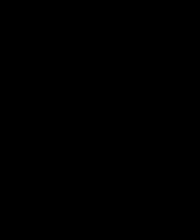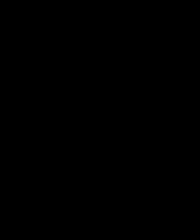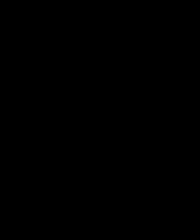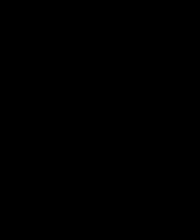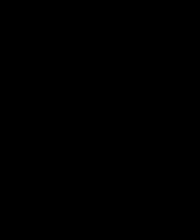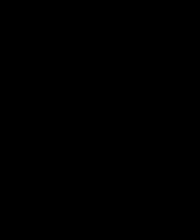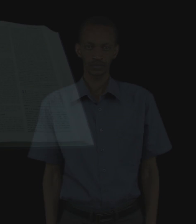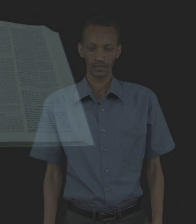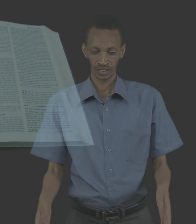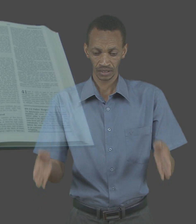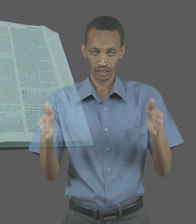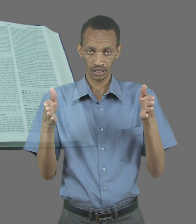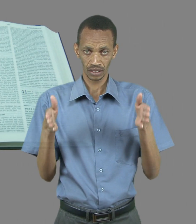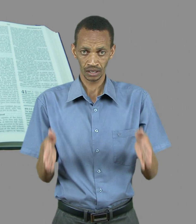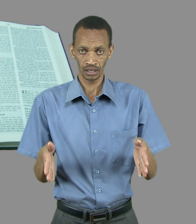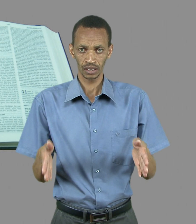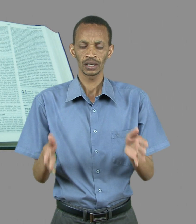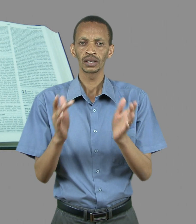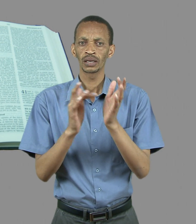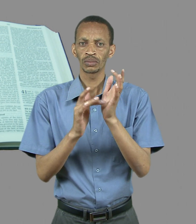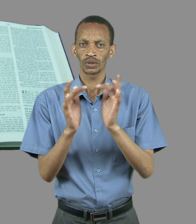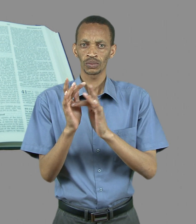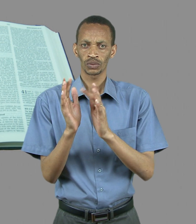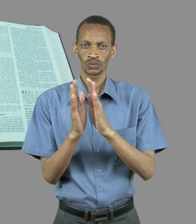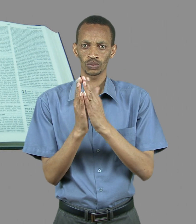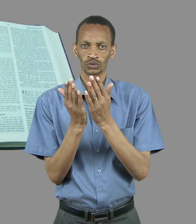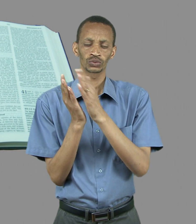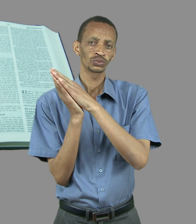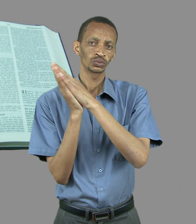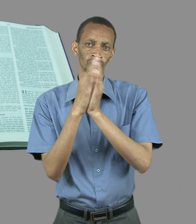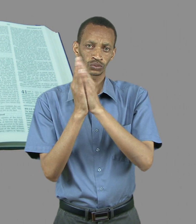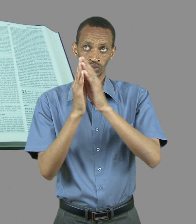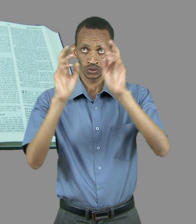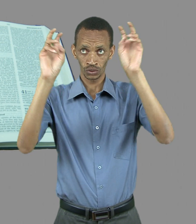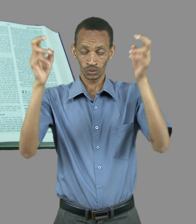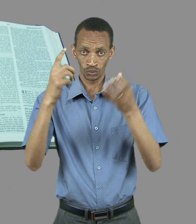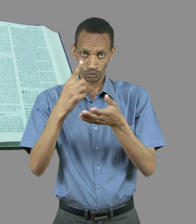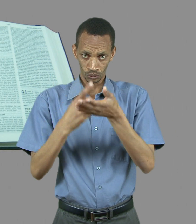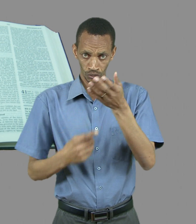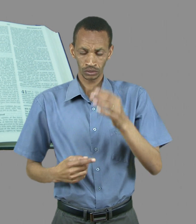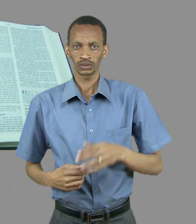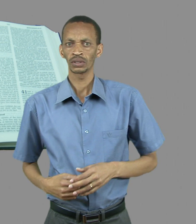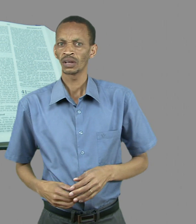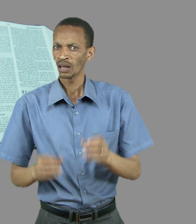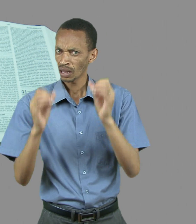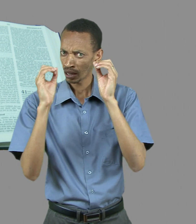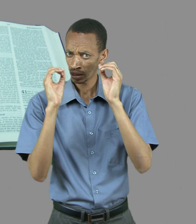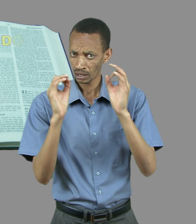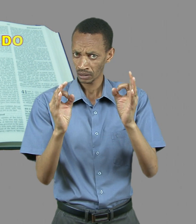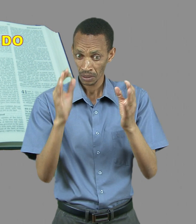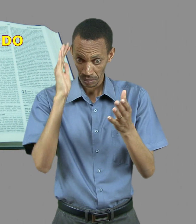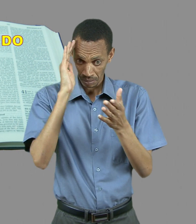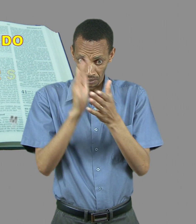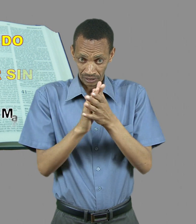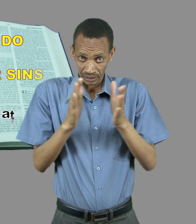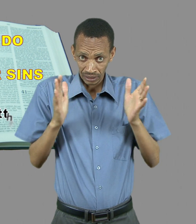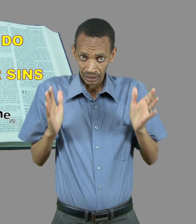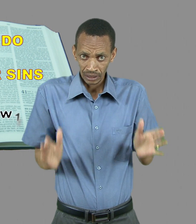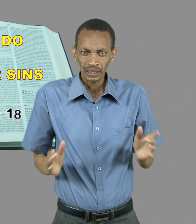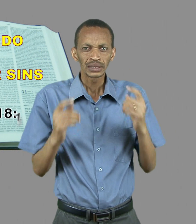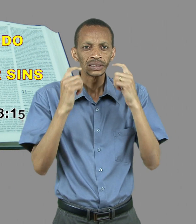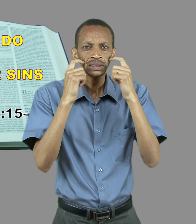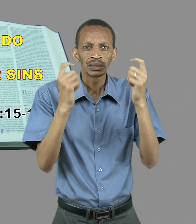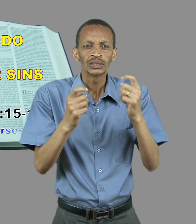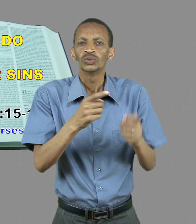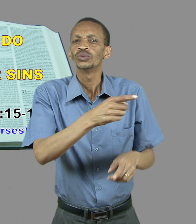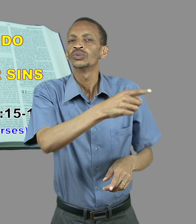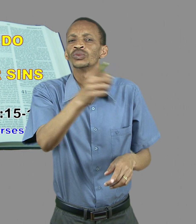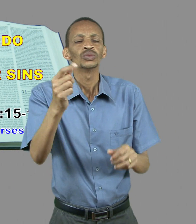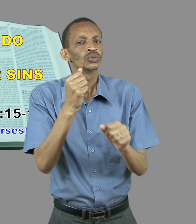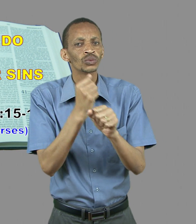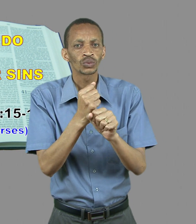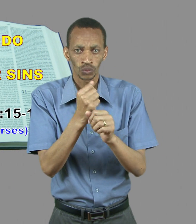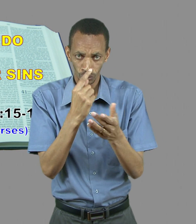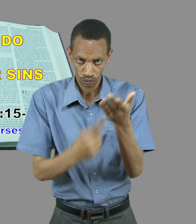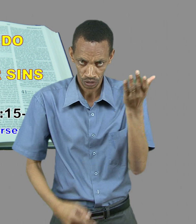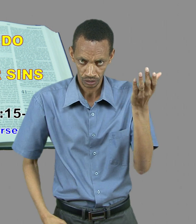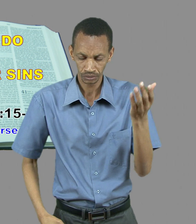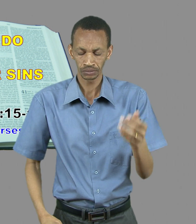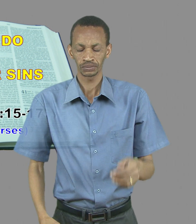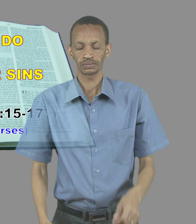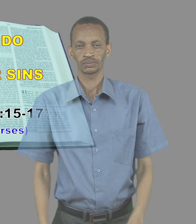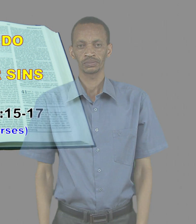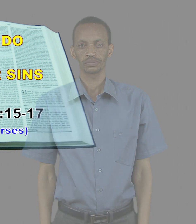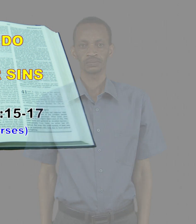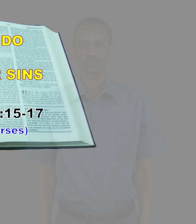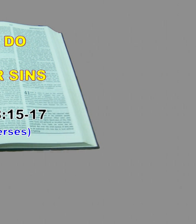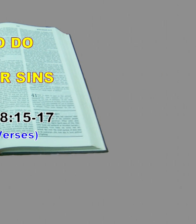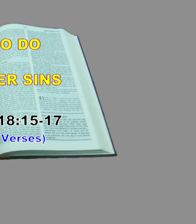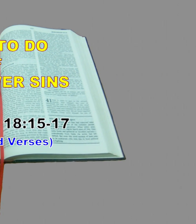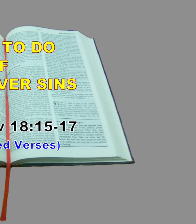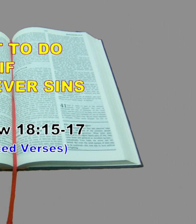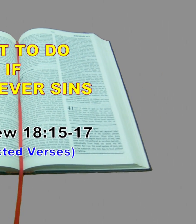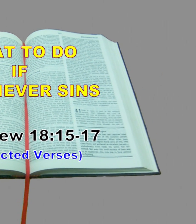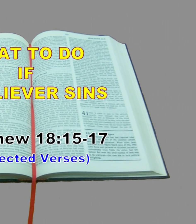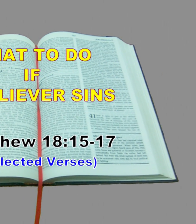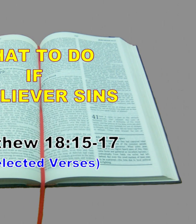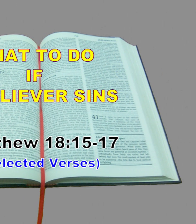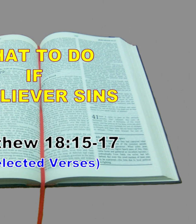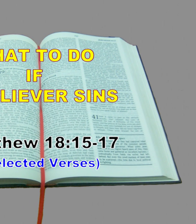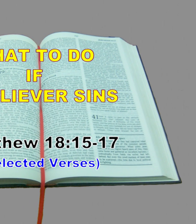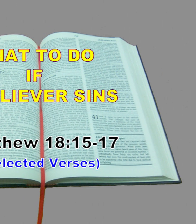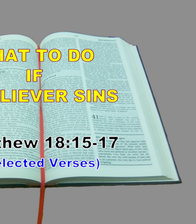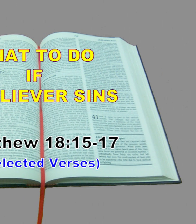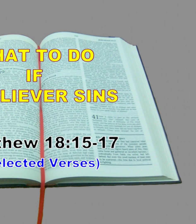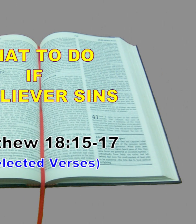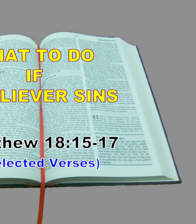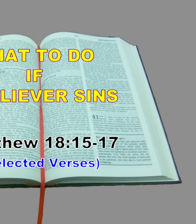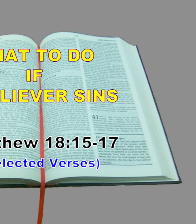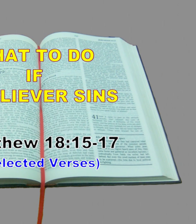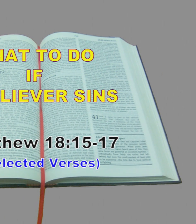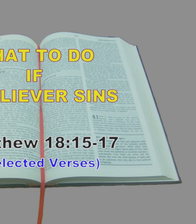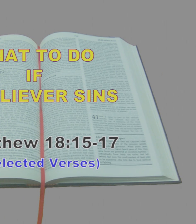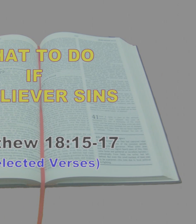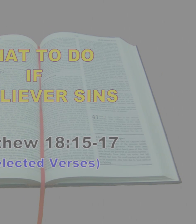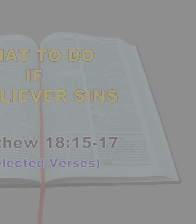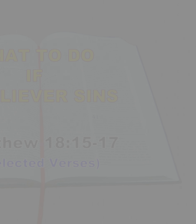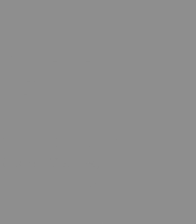What to do if a believer sins